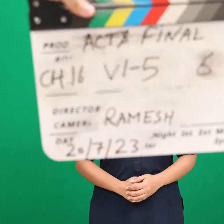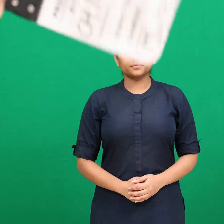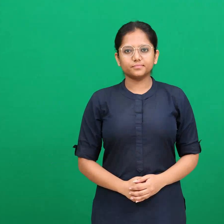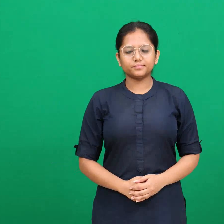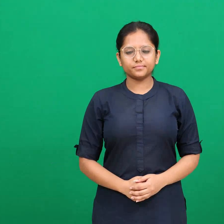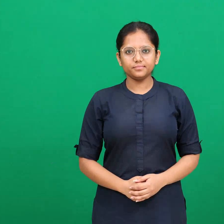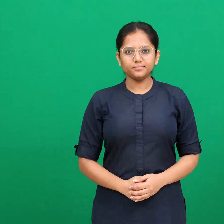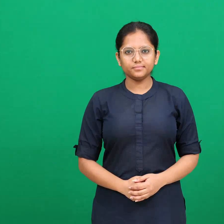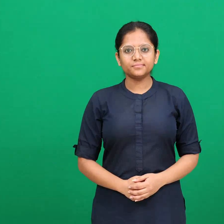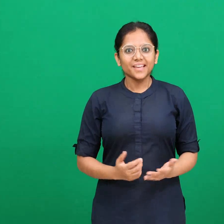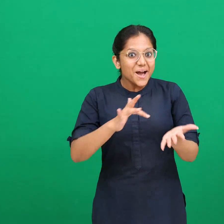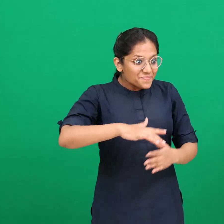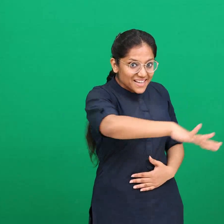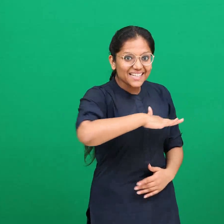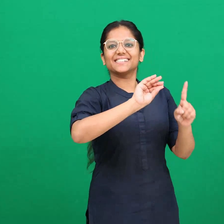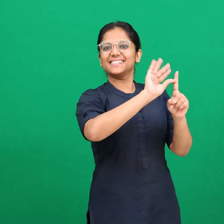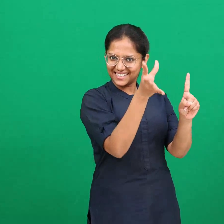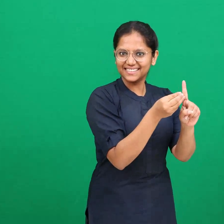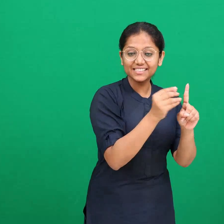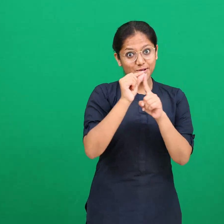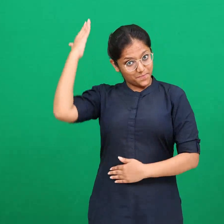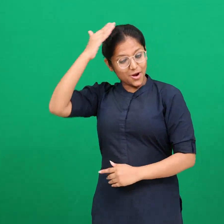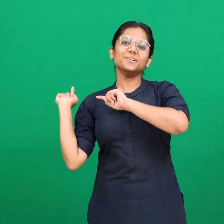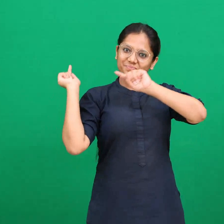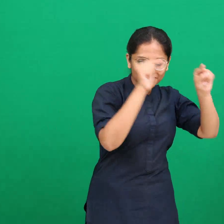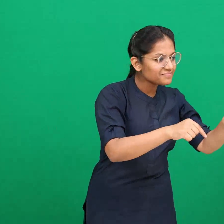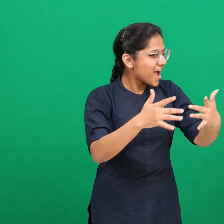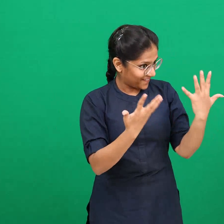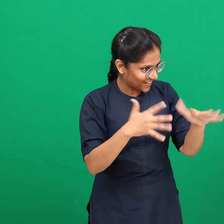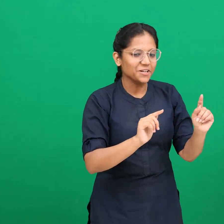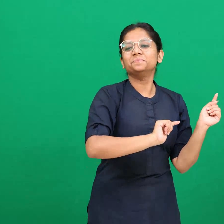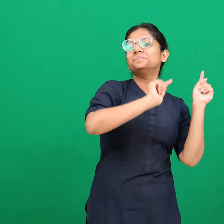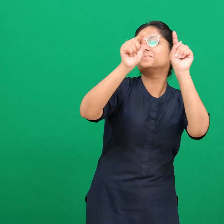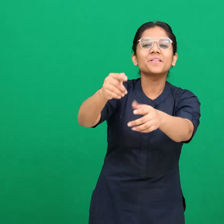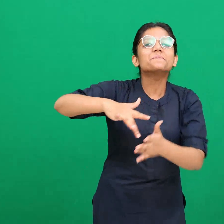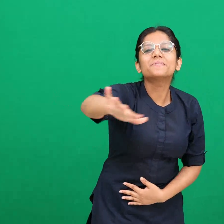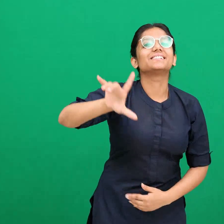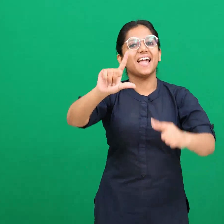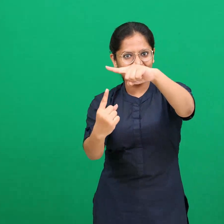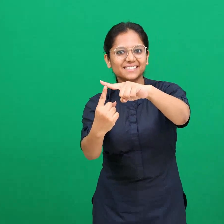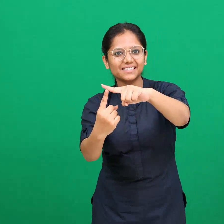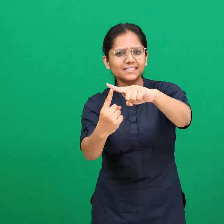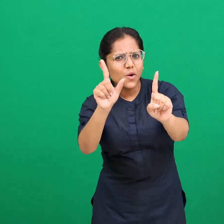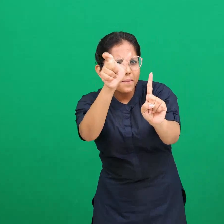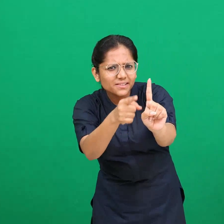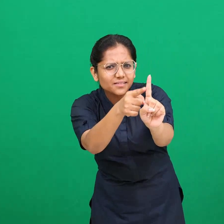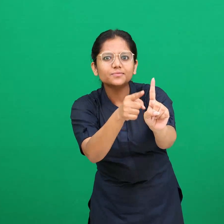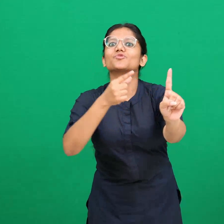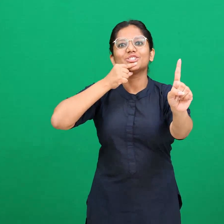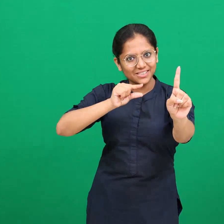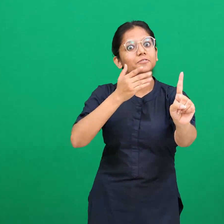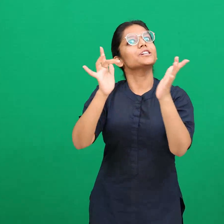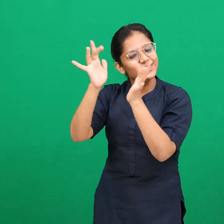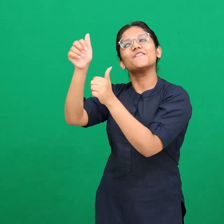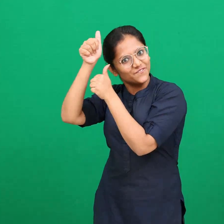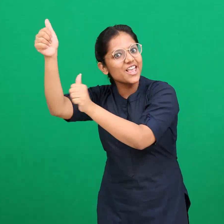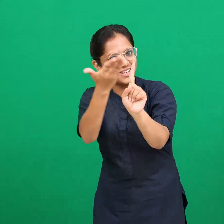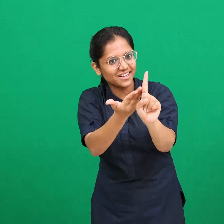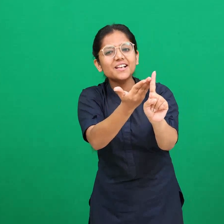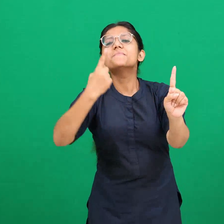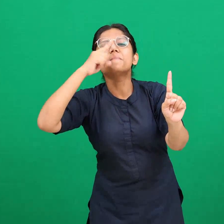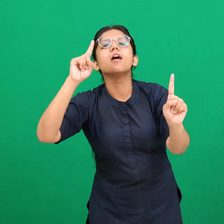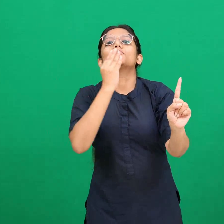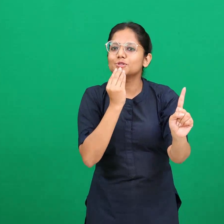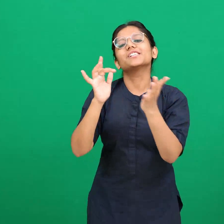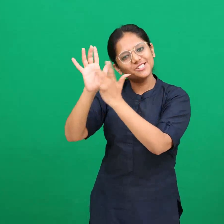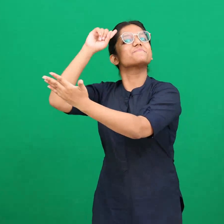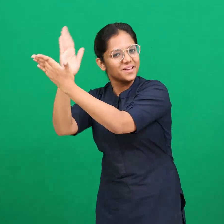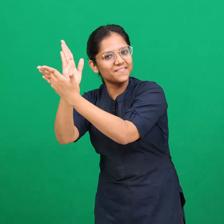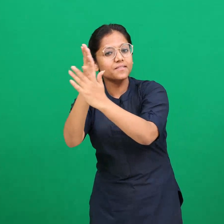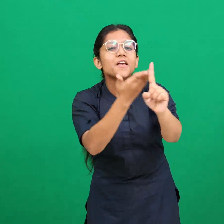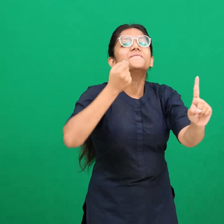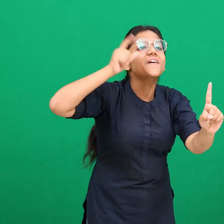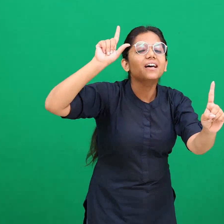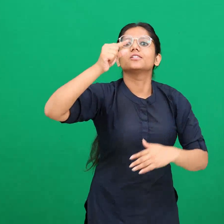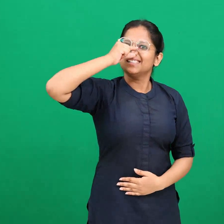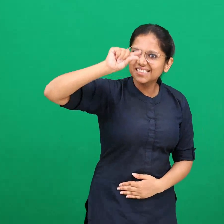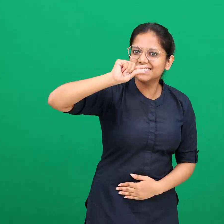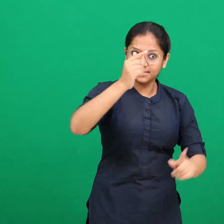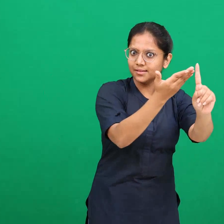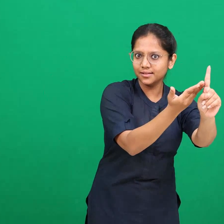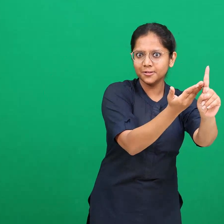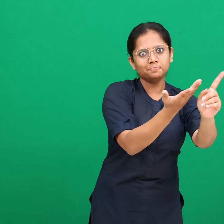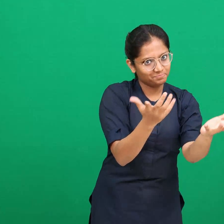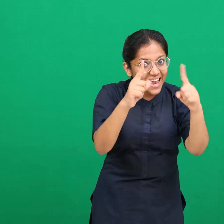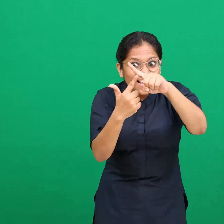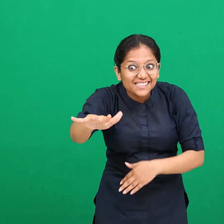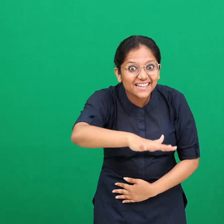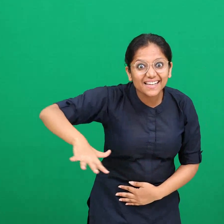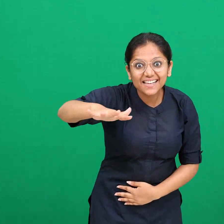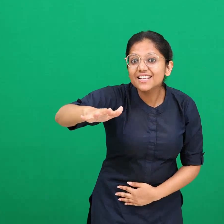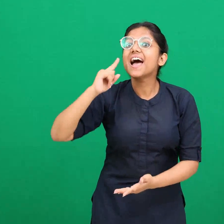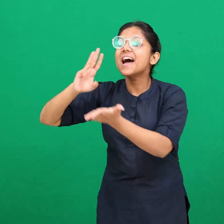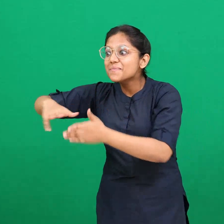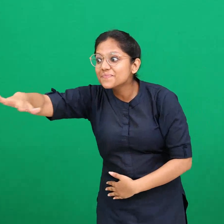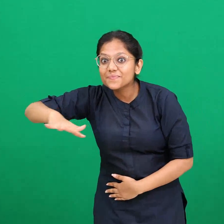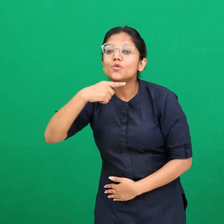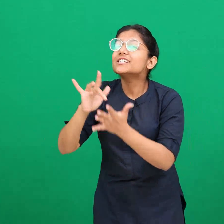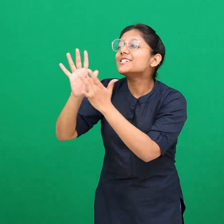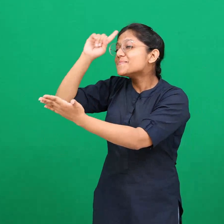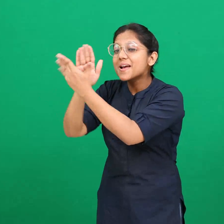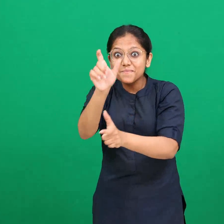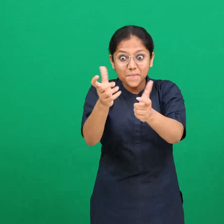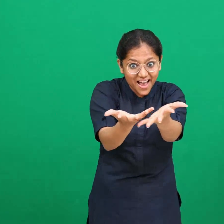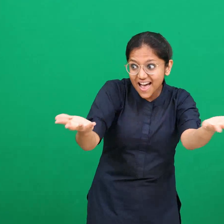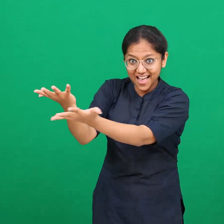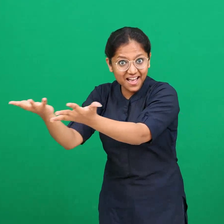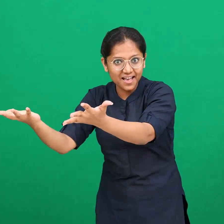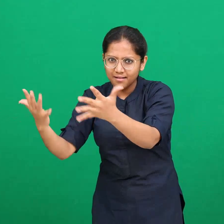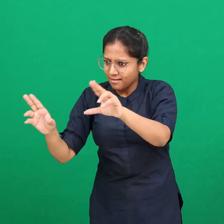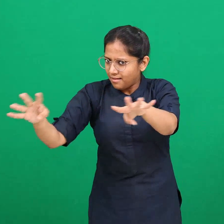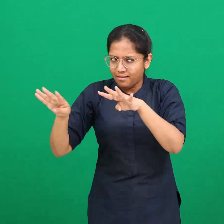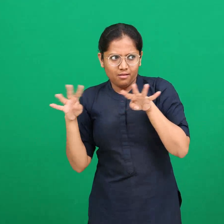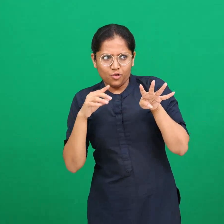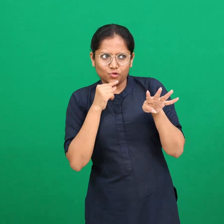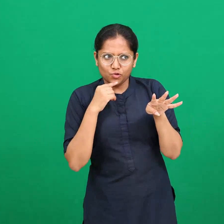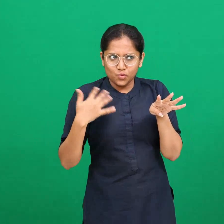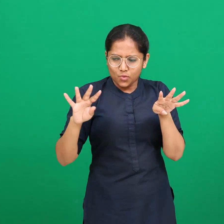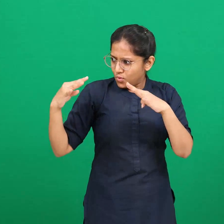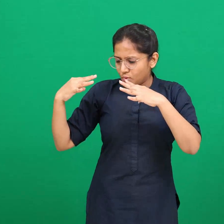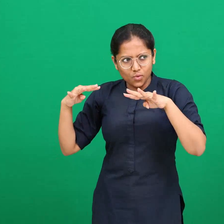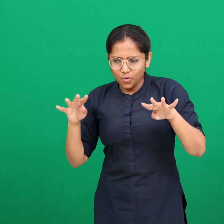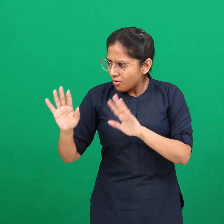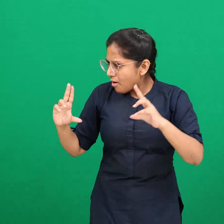Paul came to Derbe and then to Lystra, where he found a disciple named Timothy, the son of a believing Jewish woman and a Greek father.